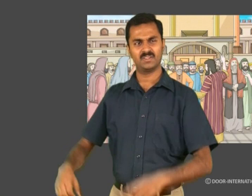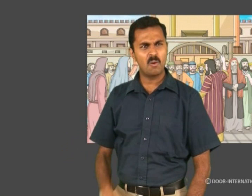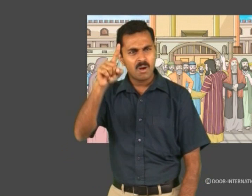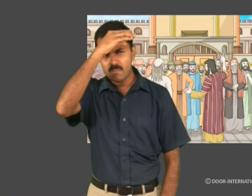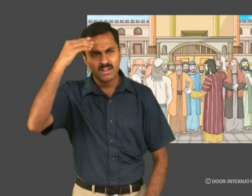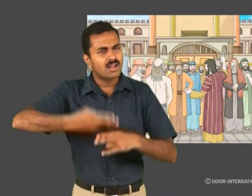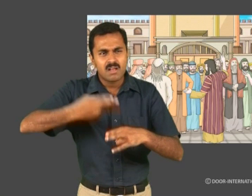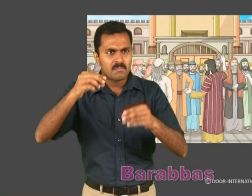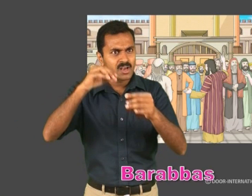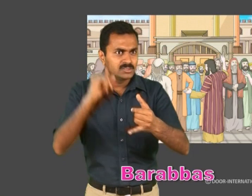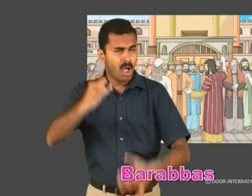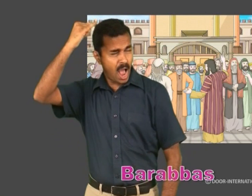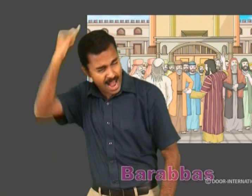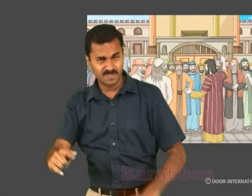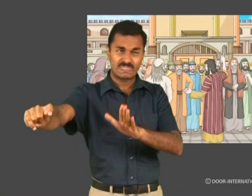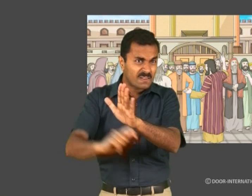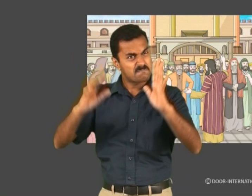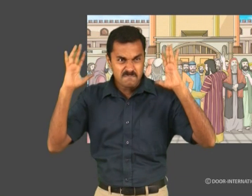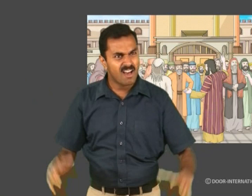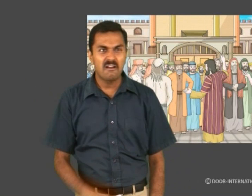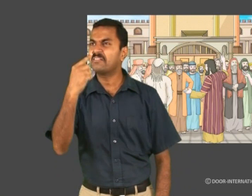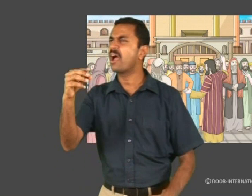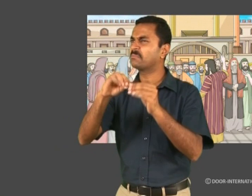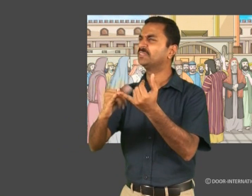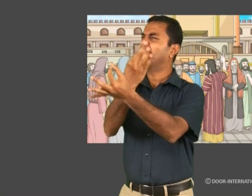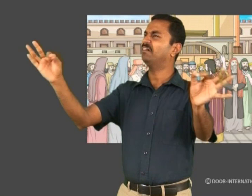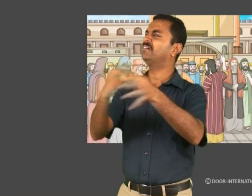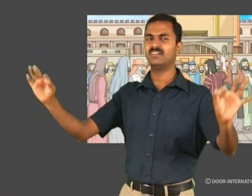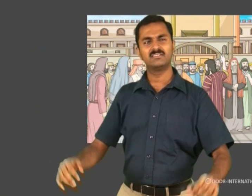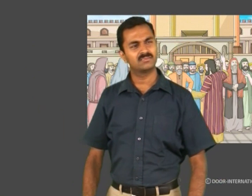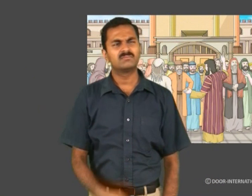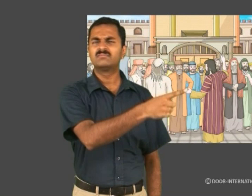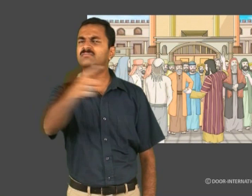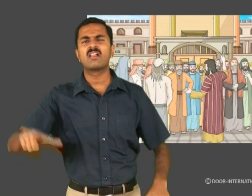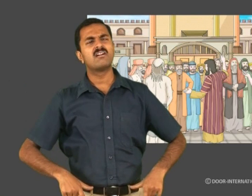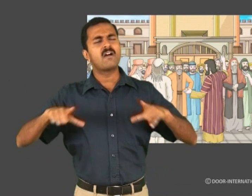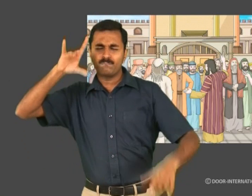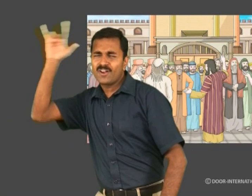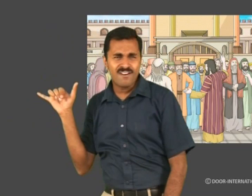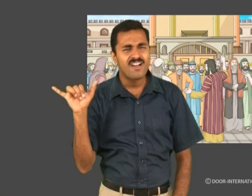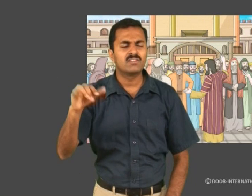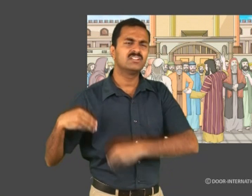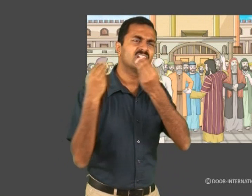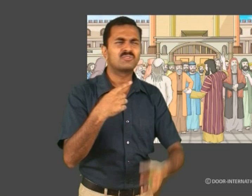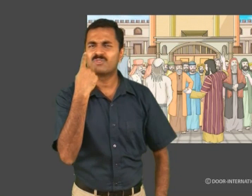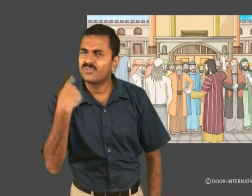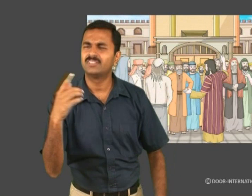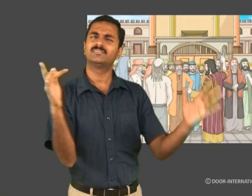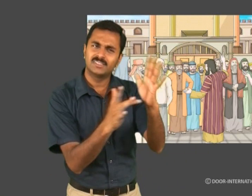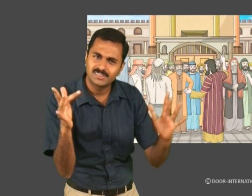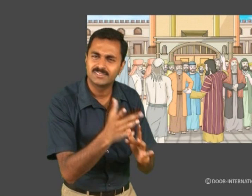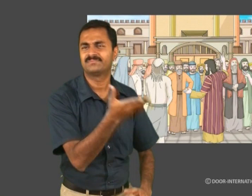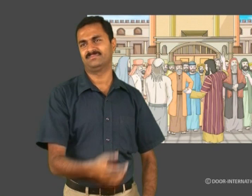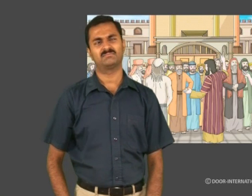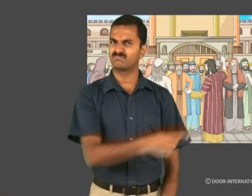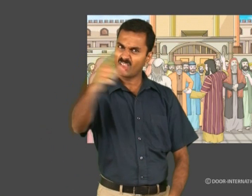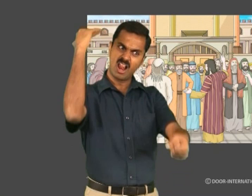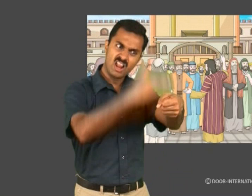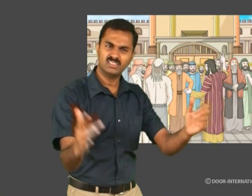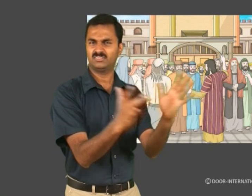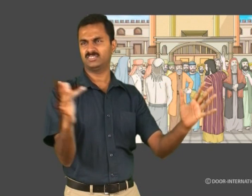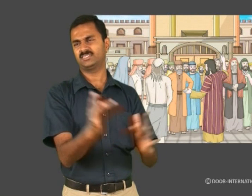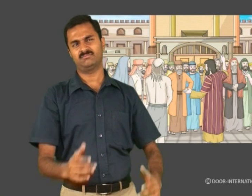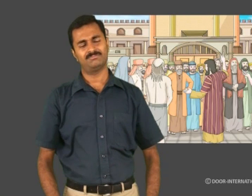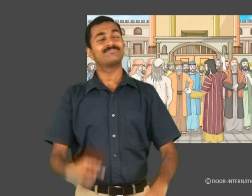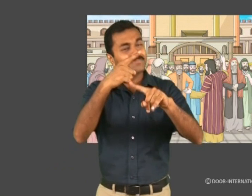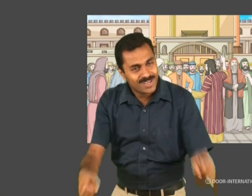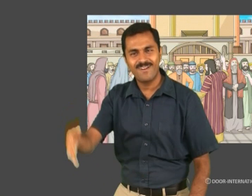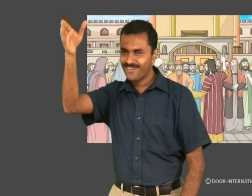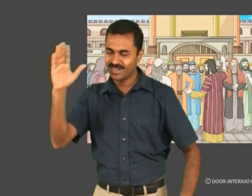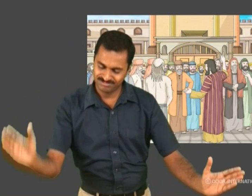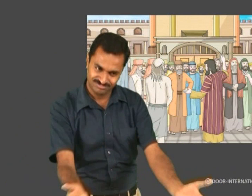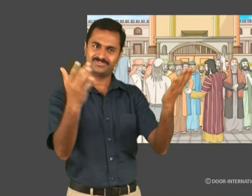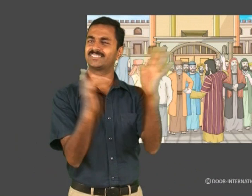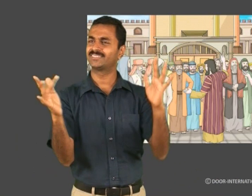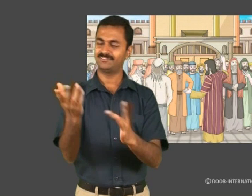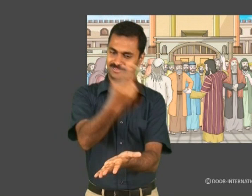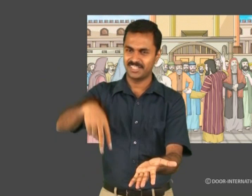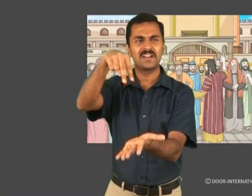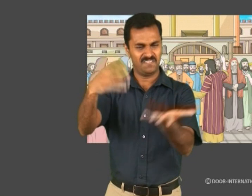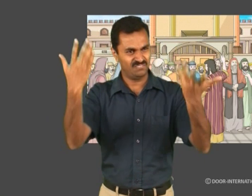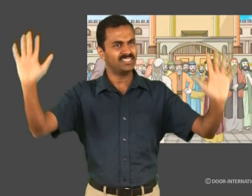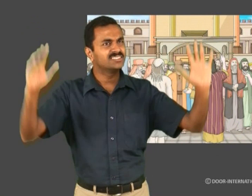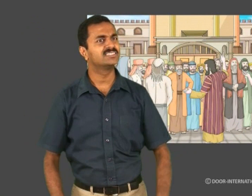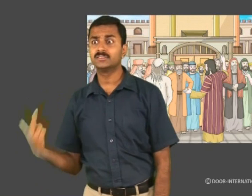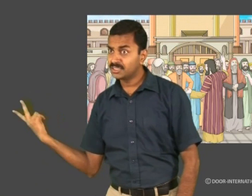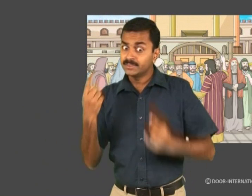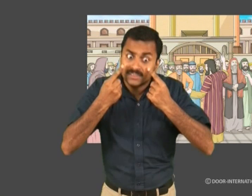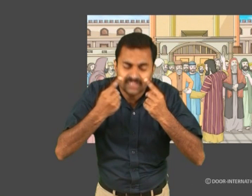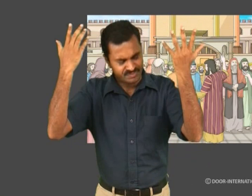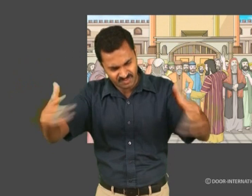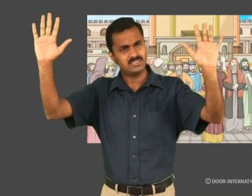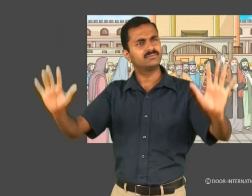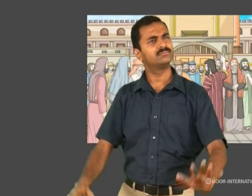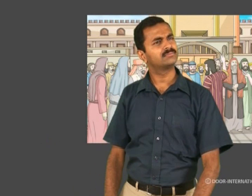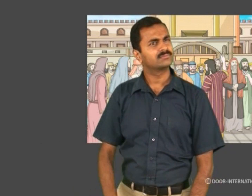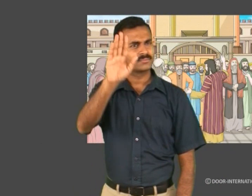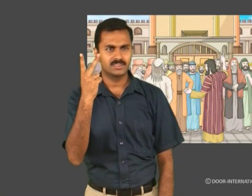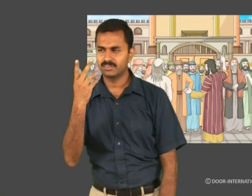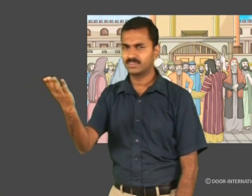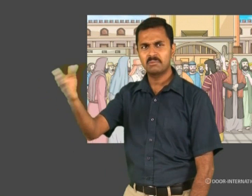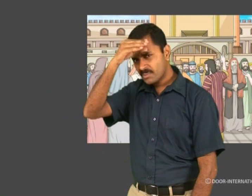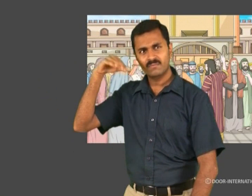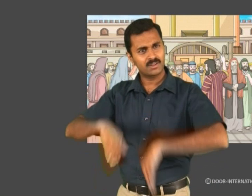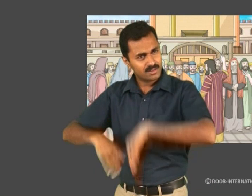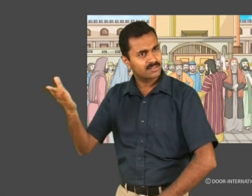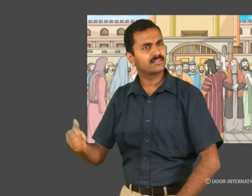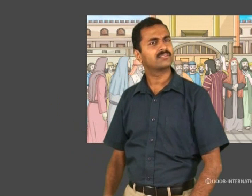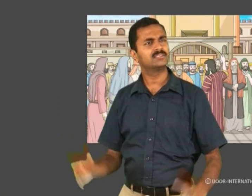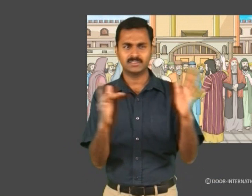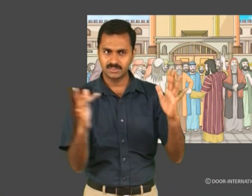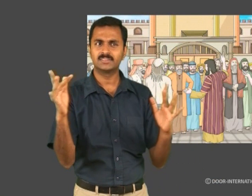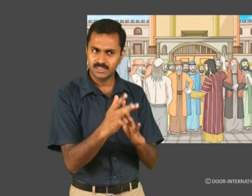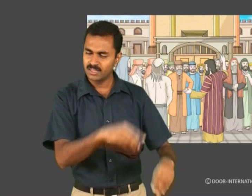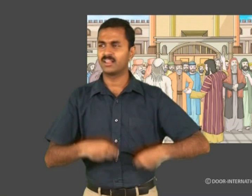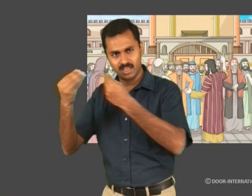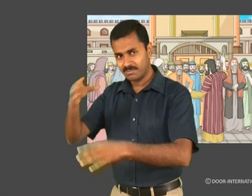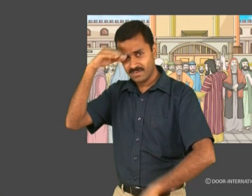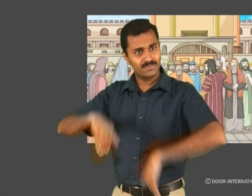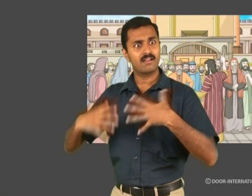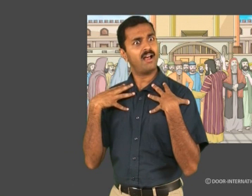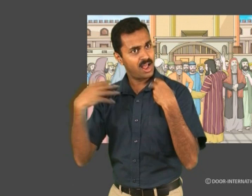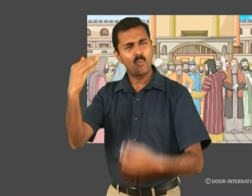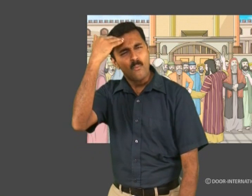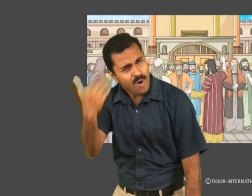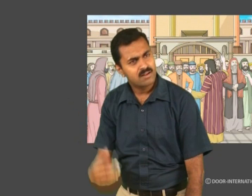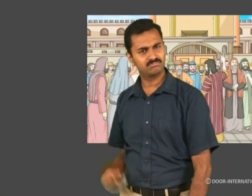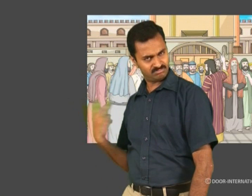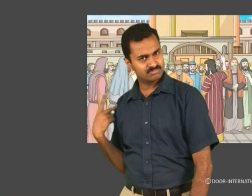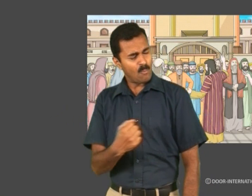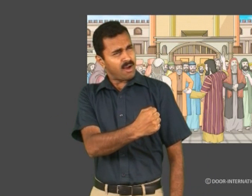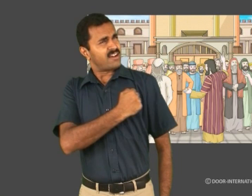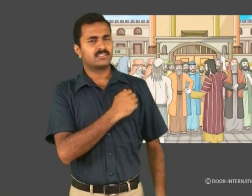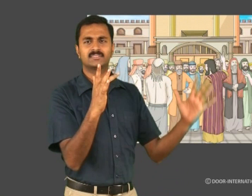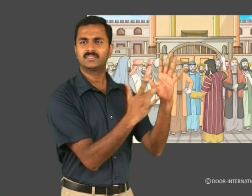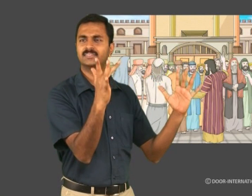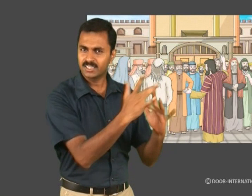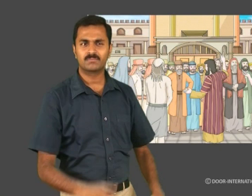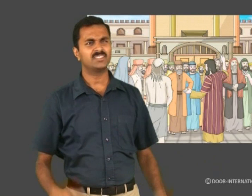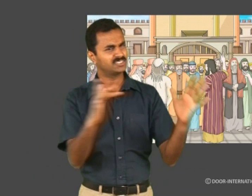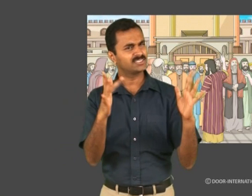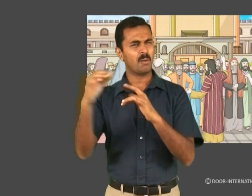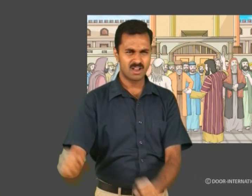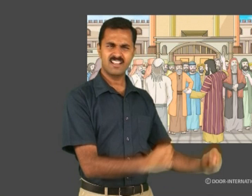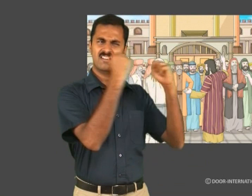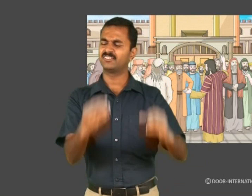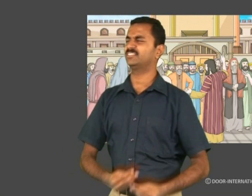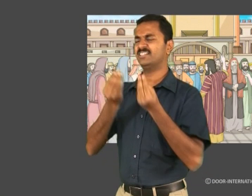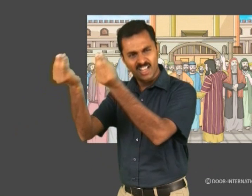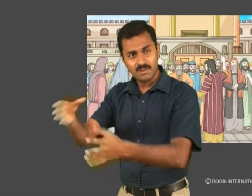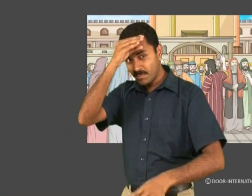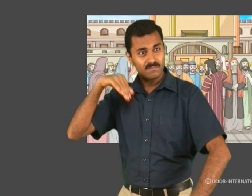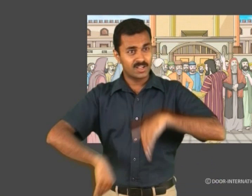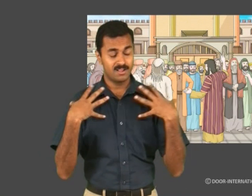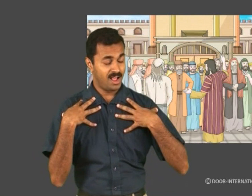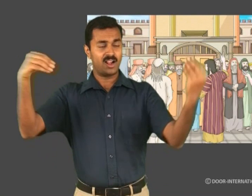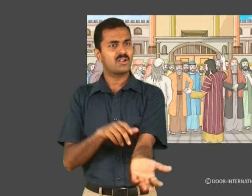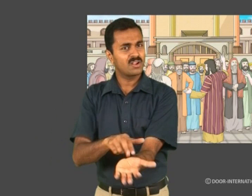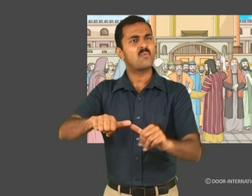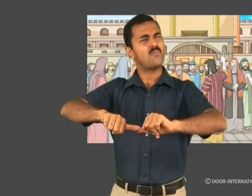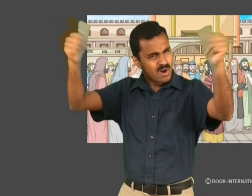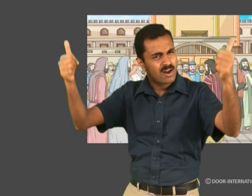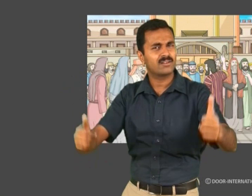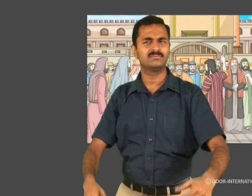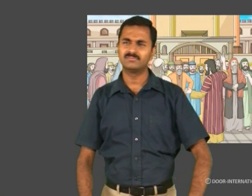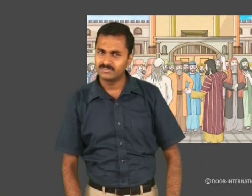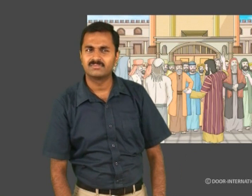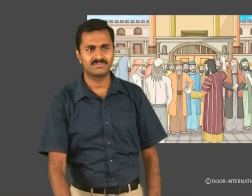You killed the Author of life, but God raised Him from the dead, and we are witnesses of the fact. By faith in the name of Jesus, this man whom you see and know has been made strong.